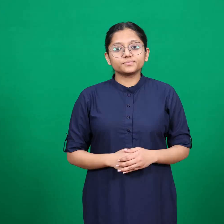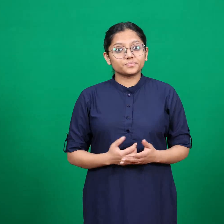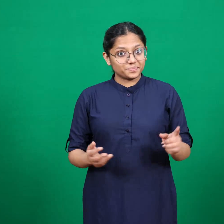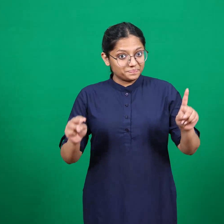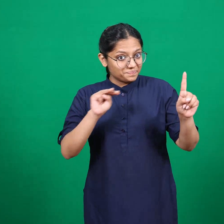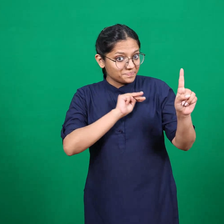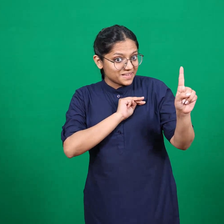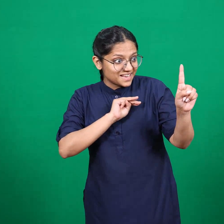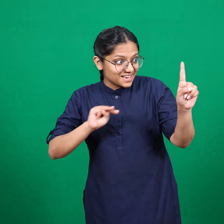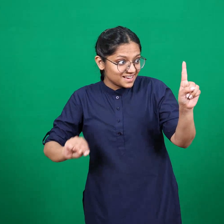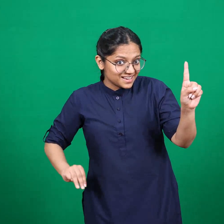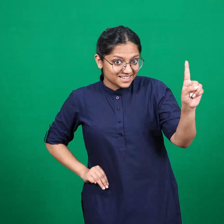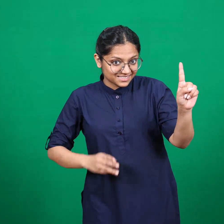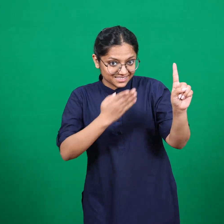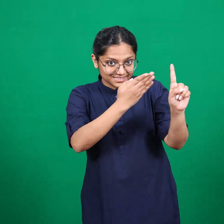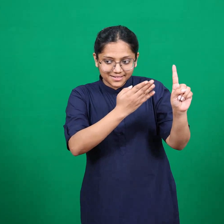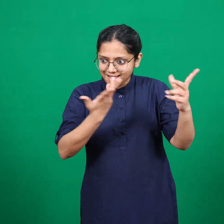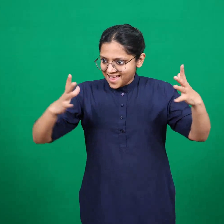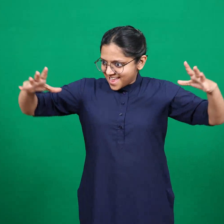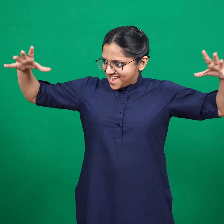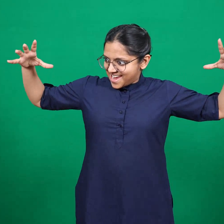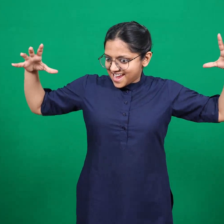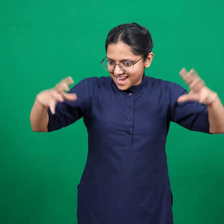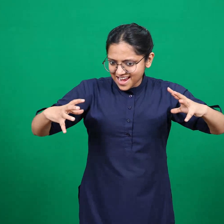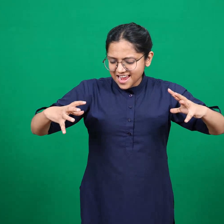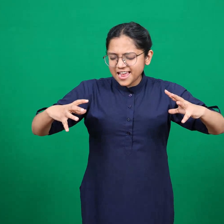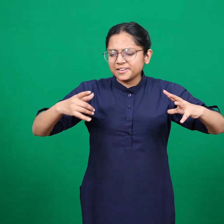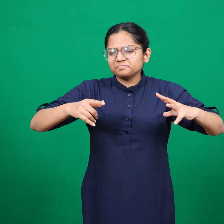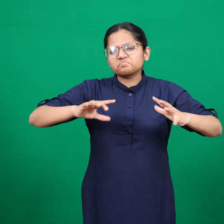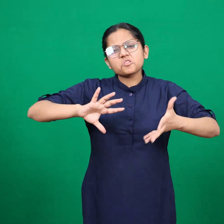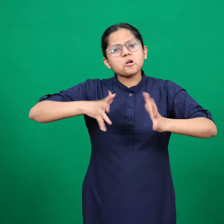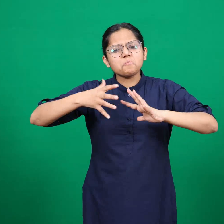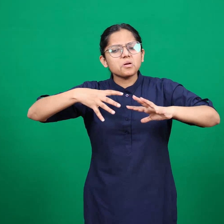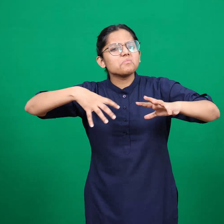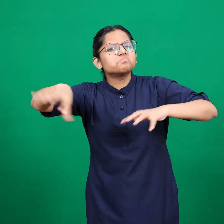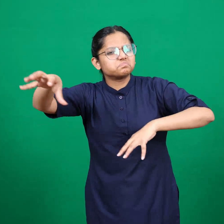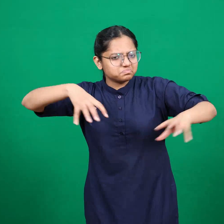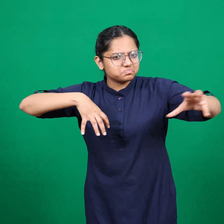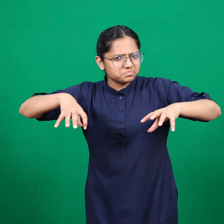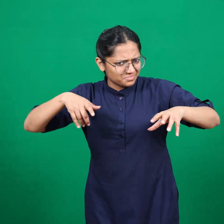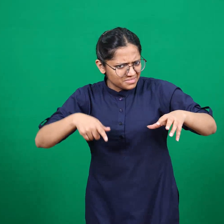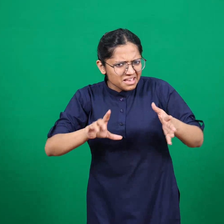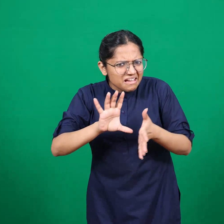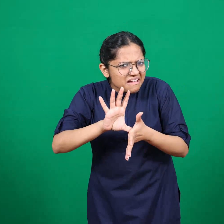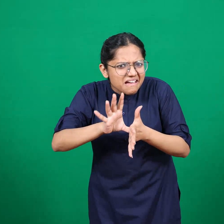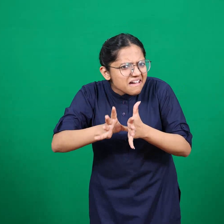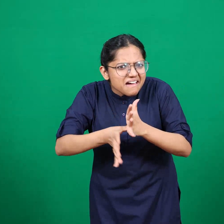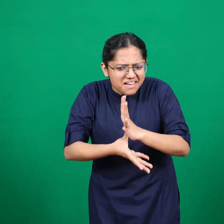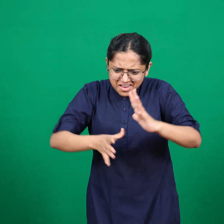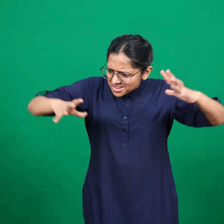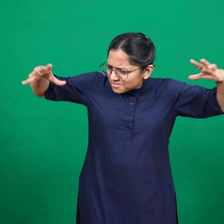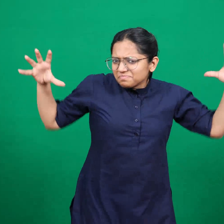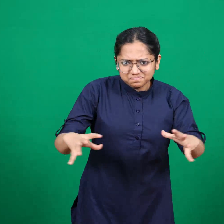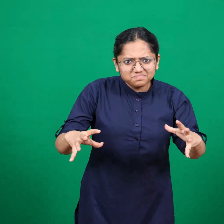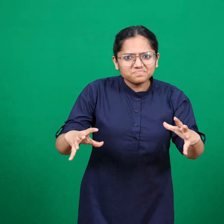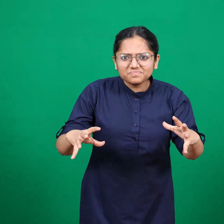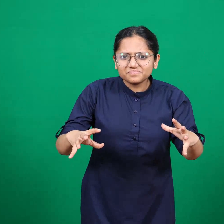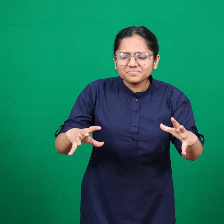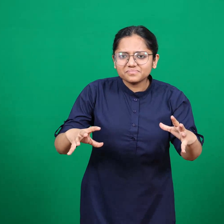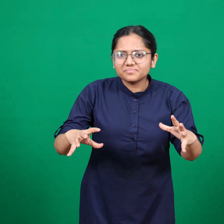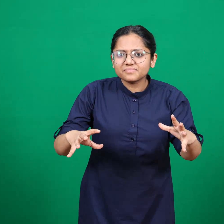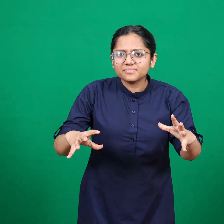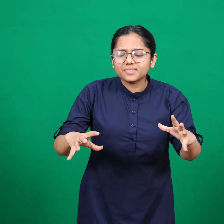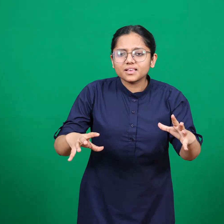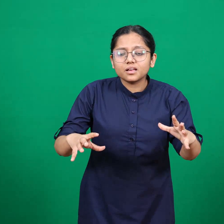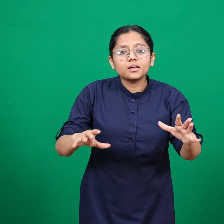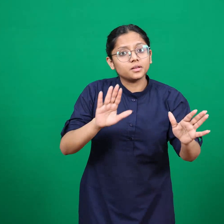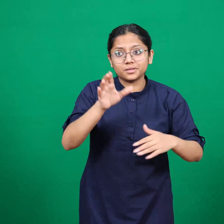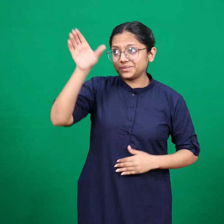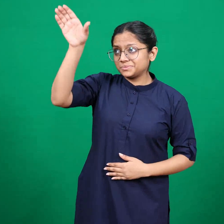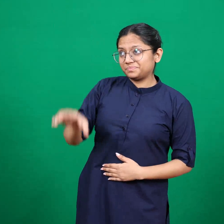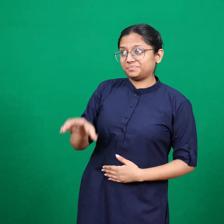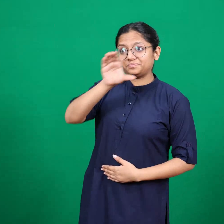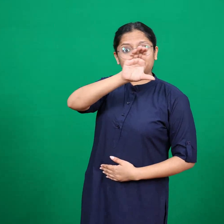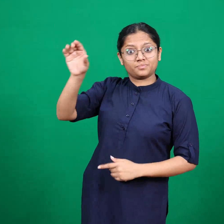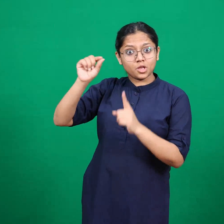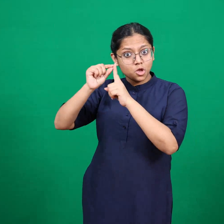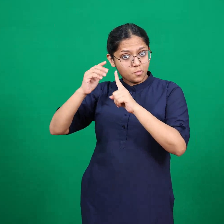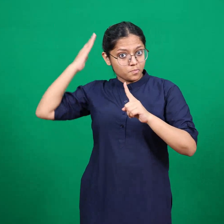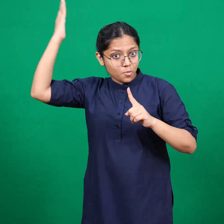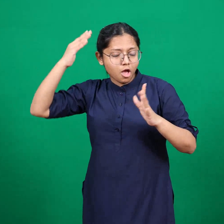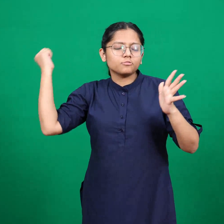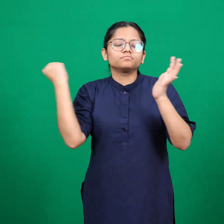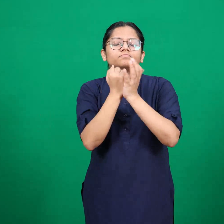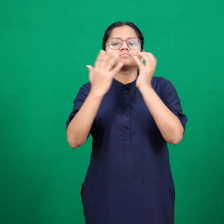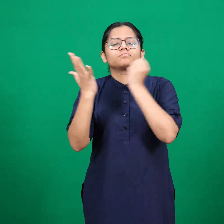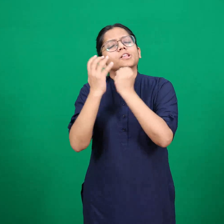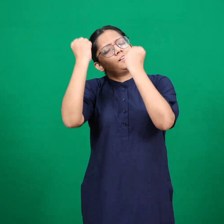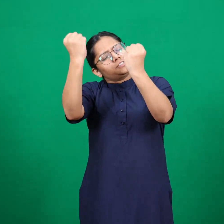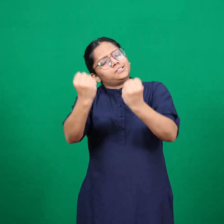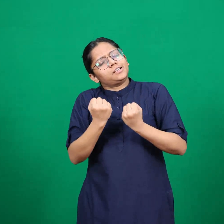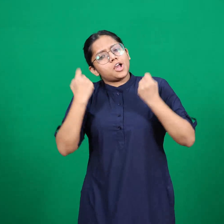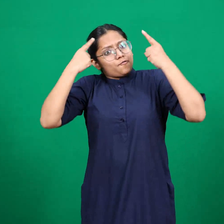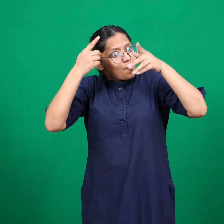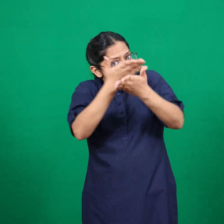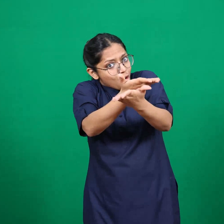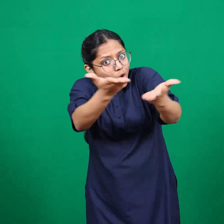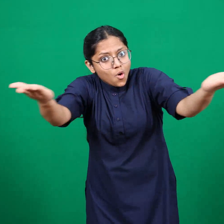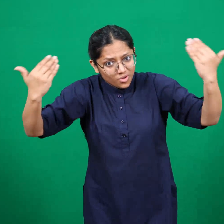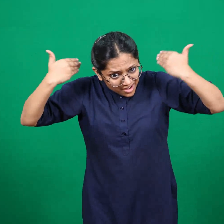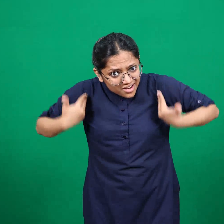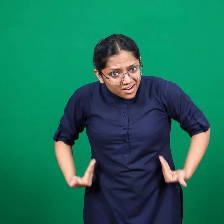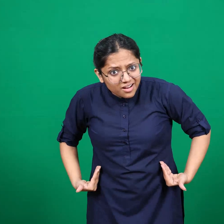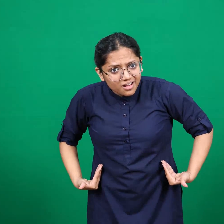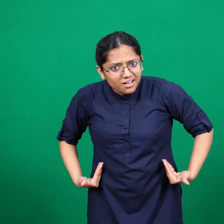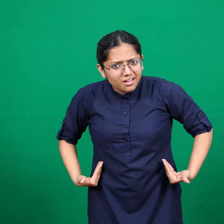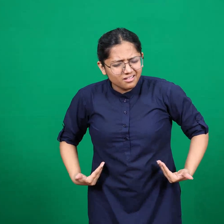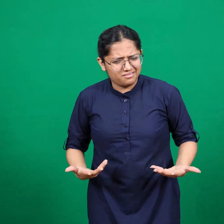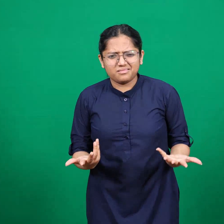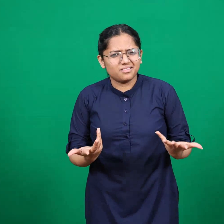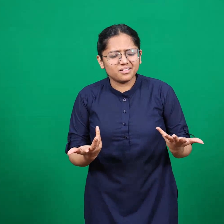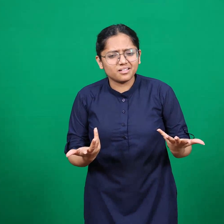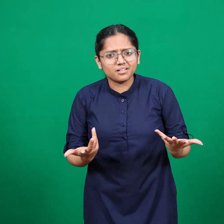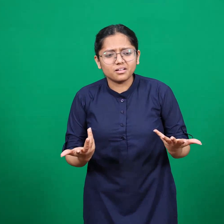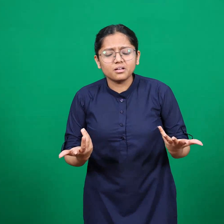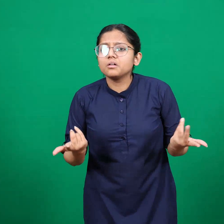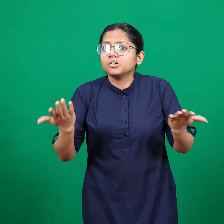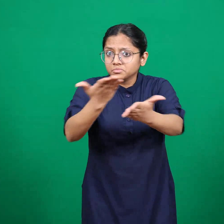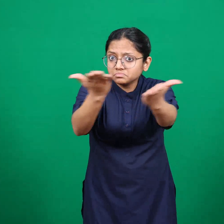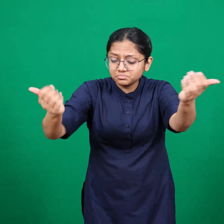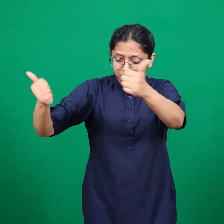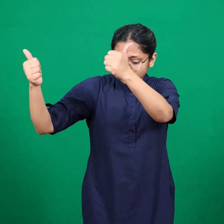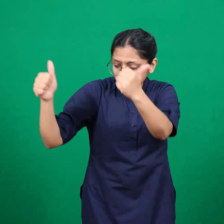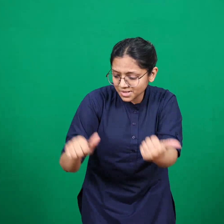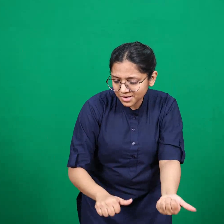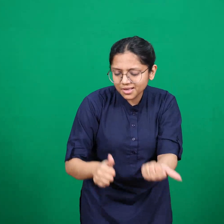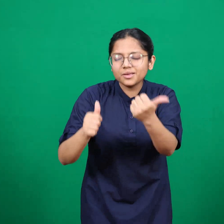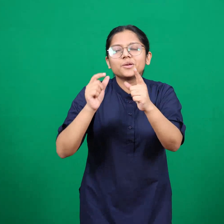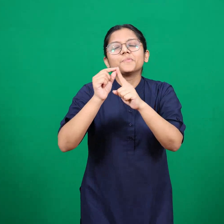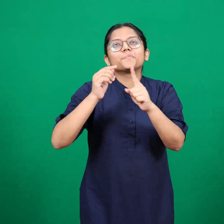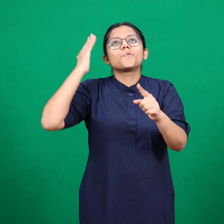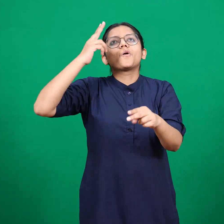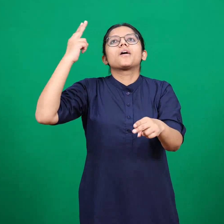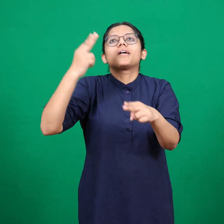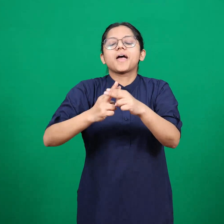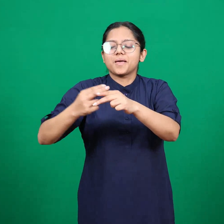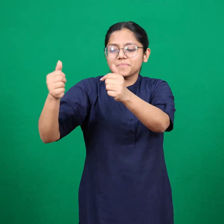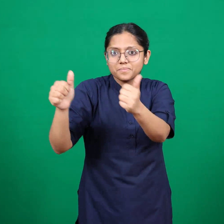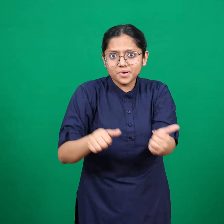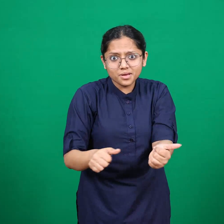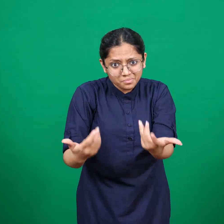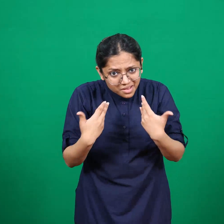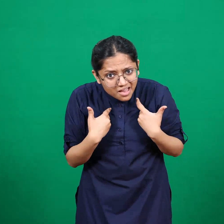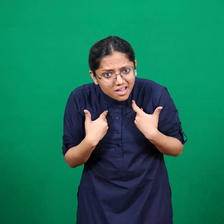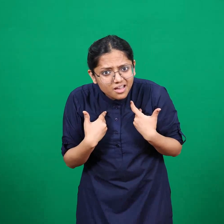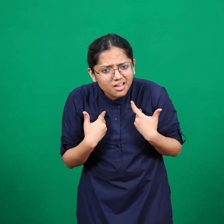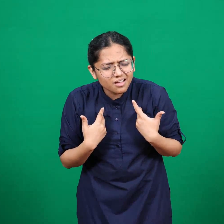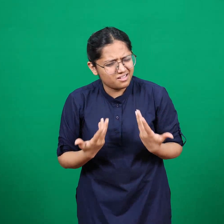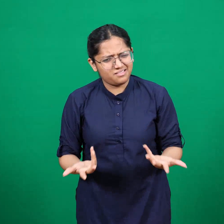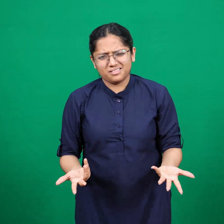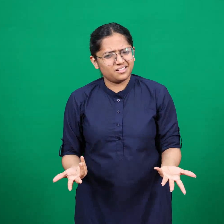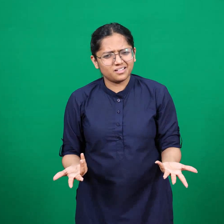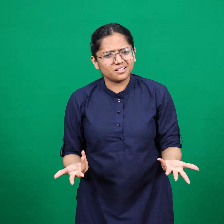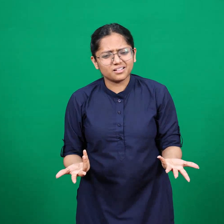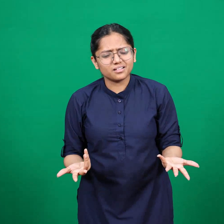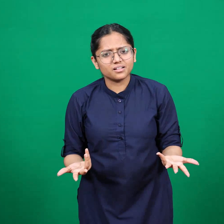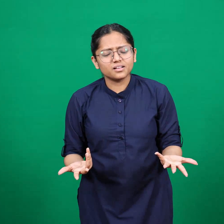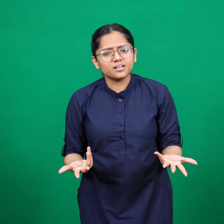Is Christ divided? Was Paul crucified for you? Were you baptized into the name of Paul?